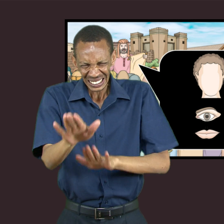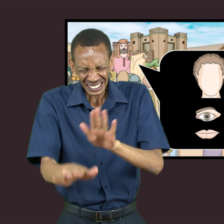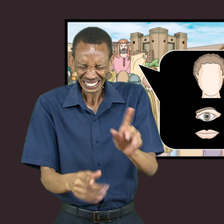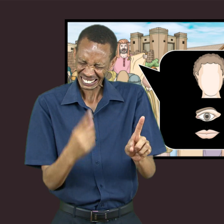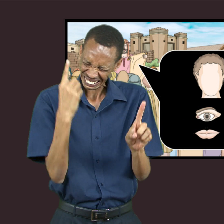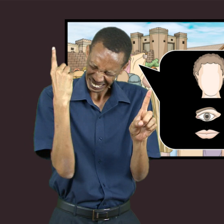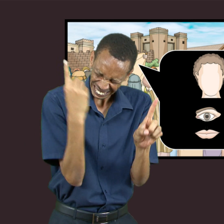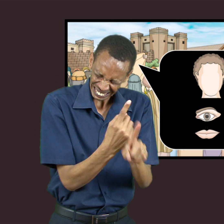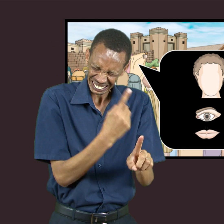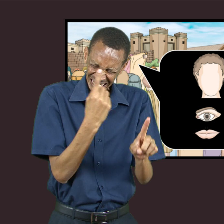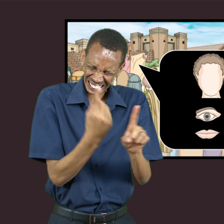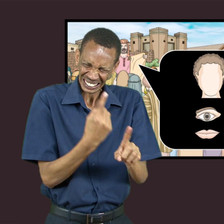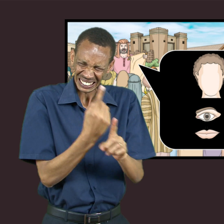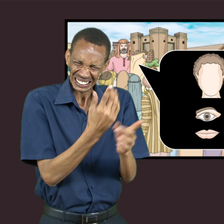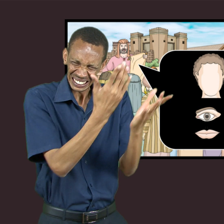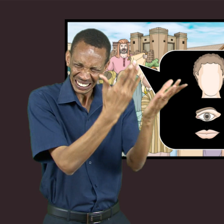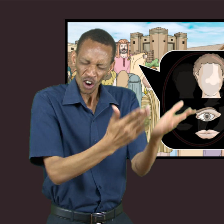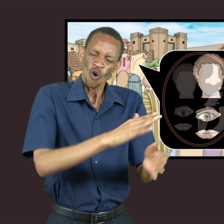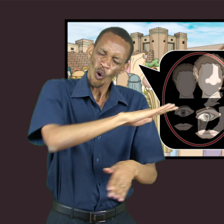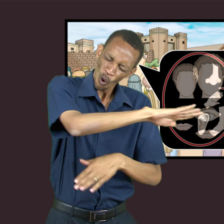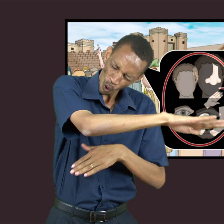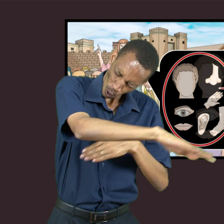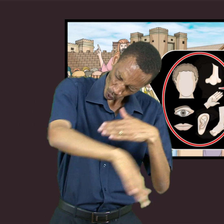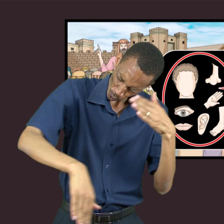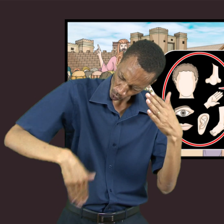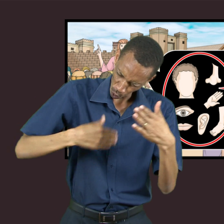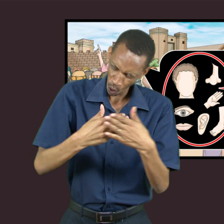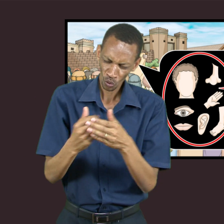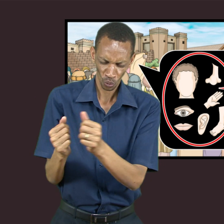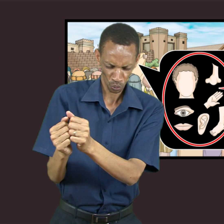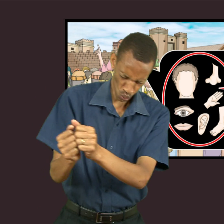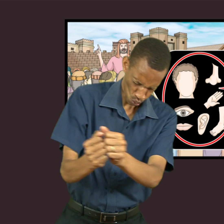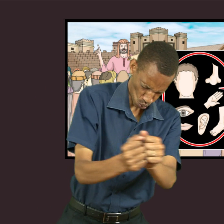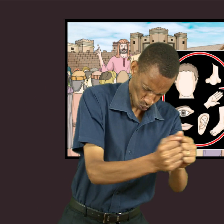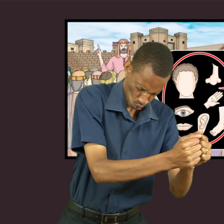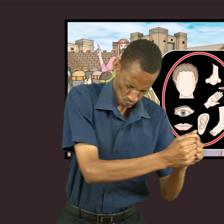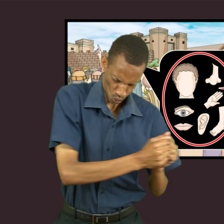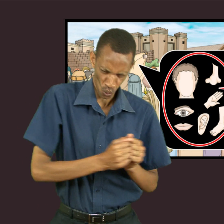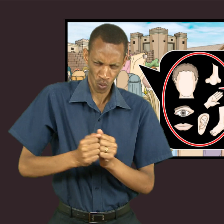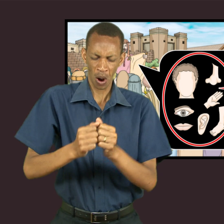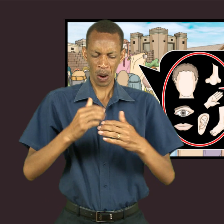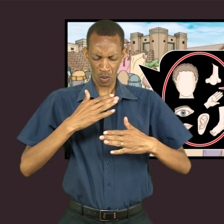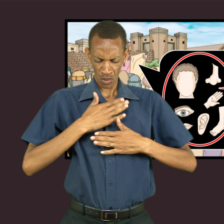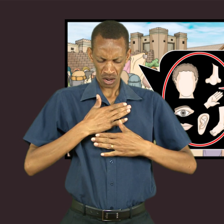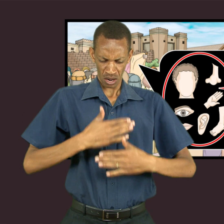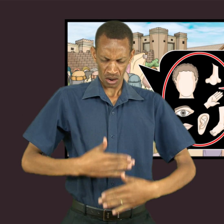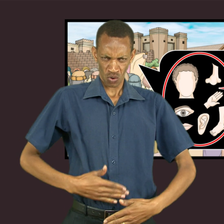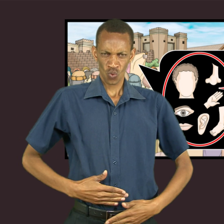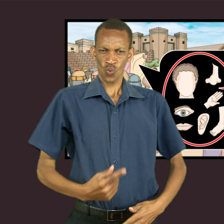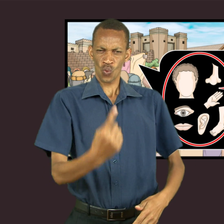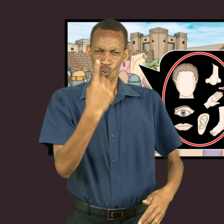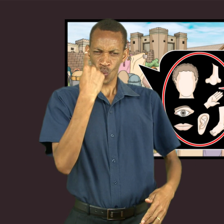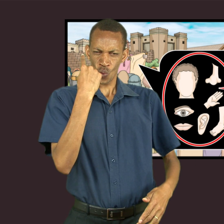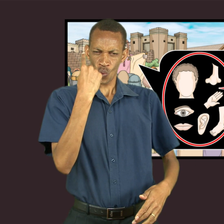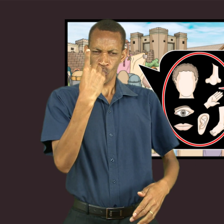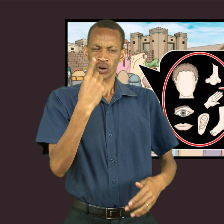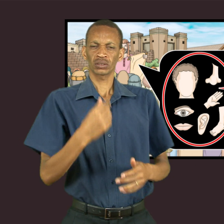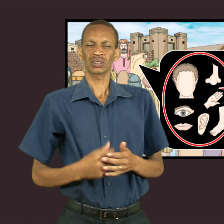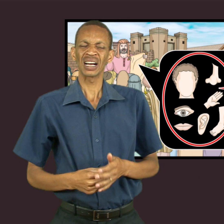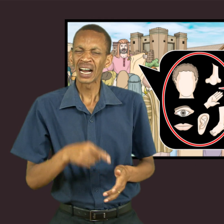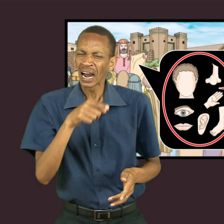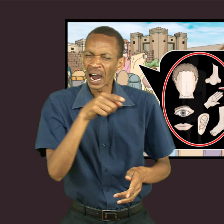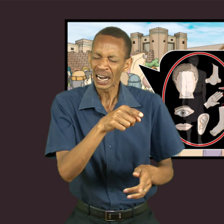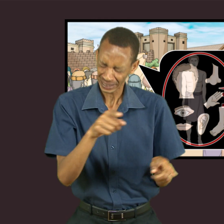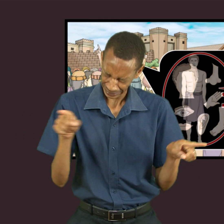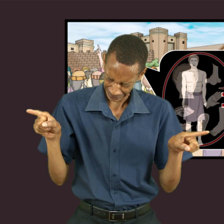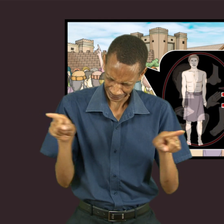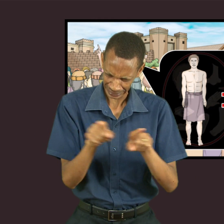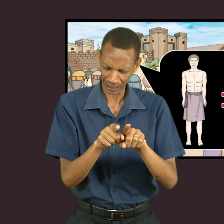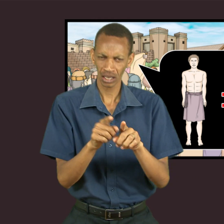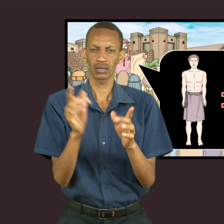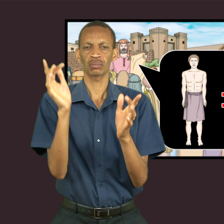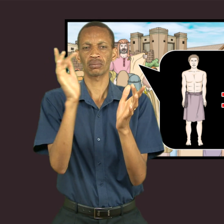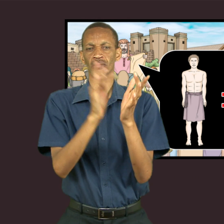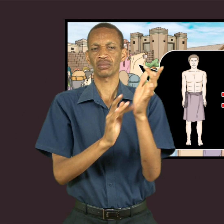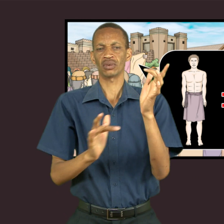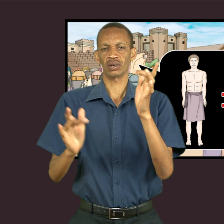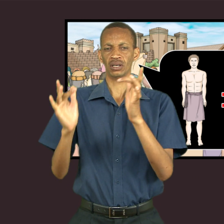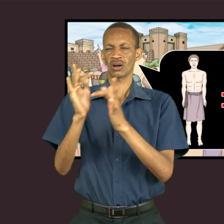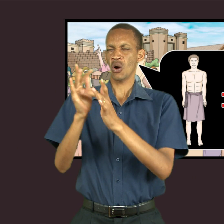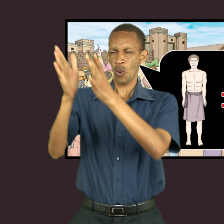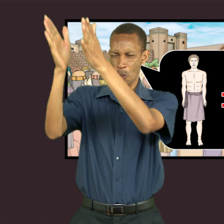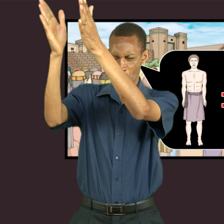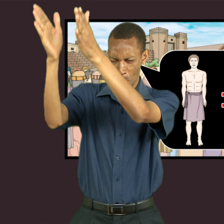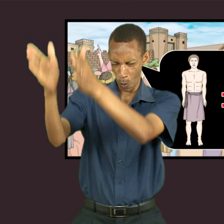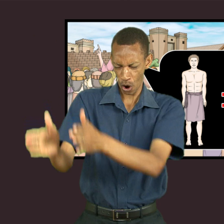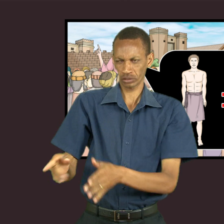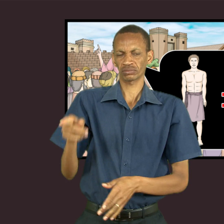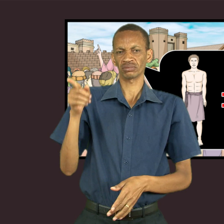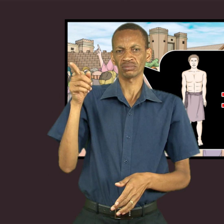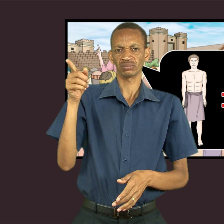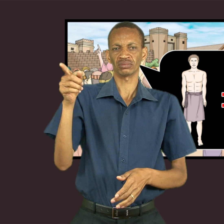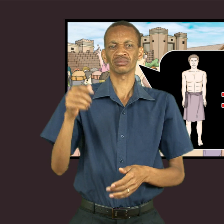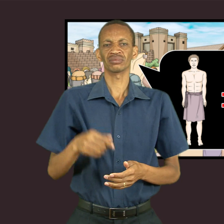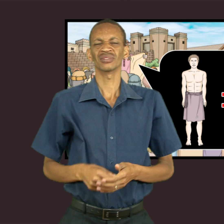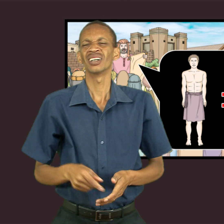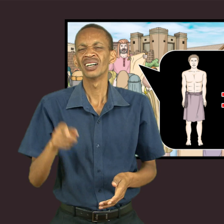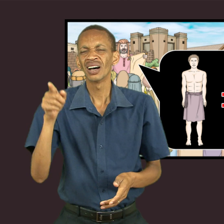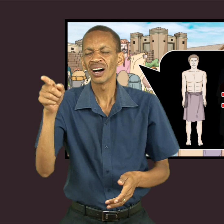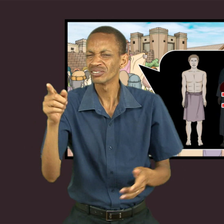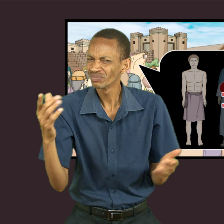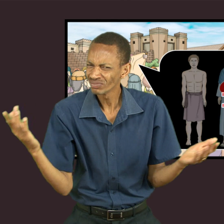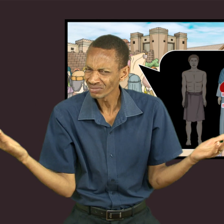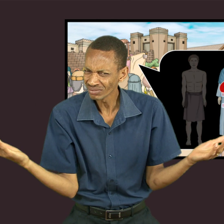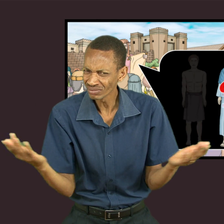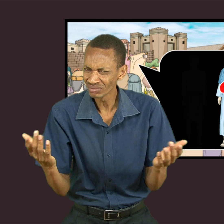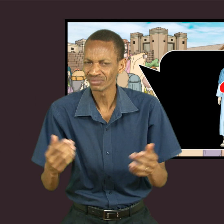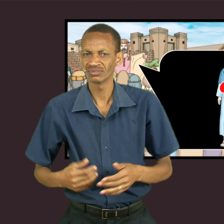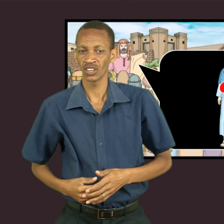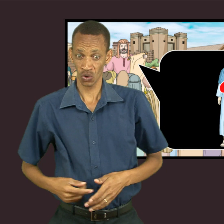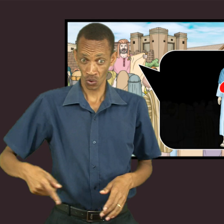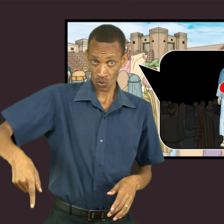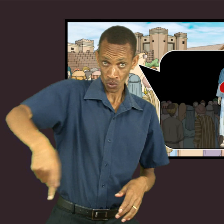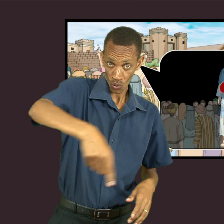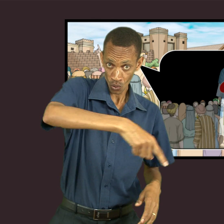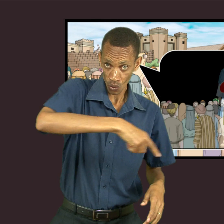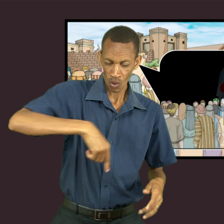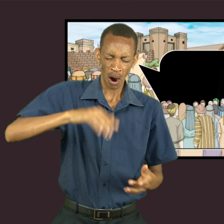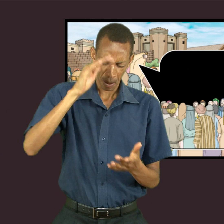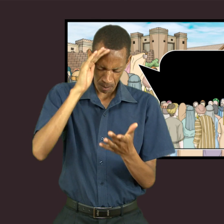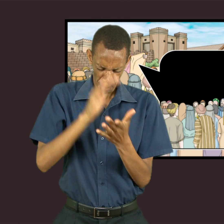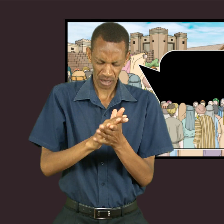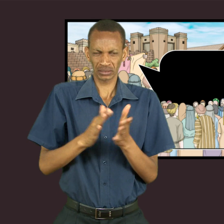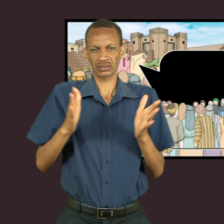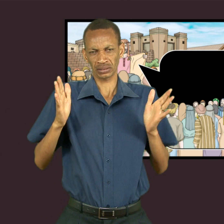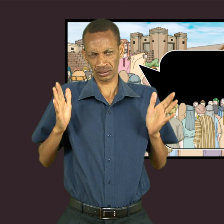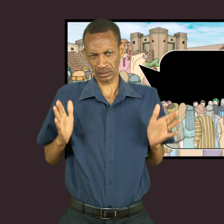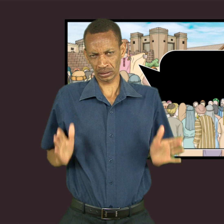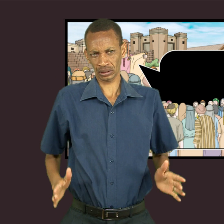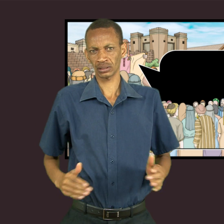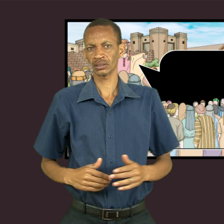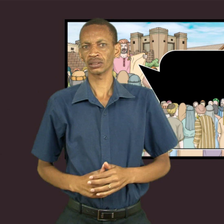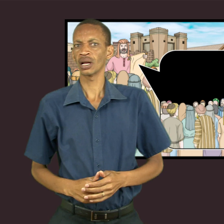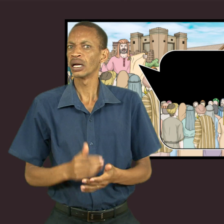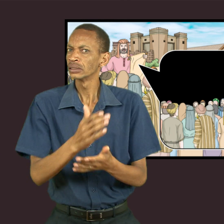And although its parts are many, they all form one body. So it is with Christ.